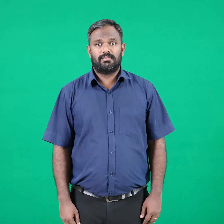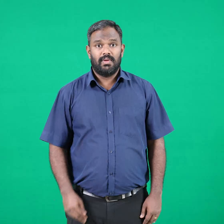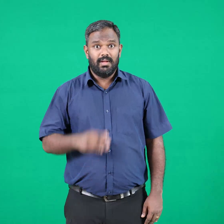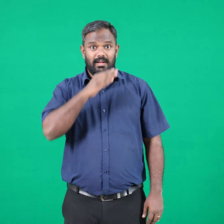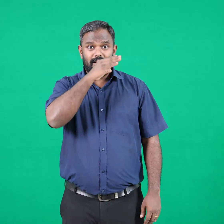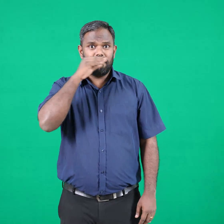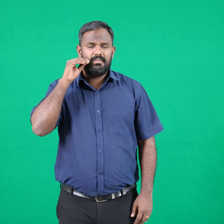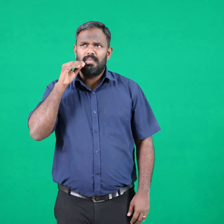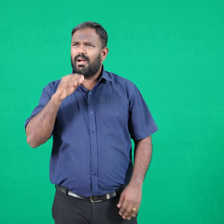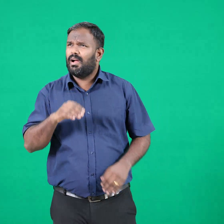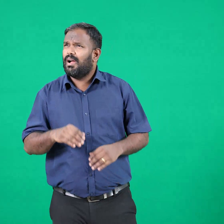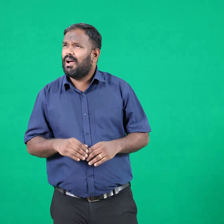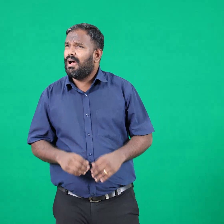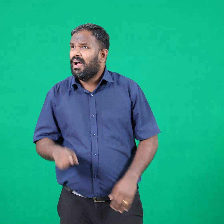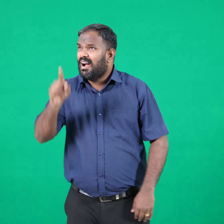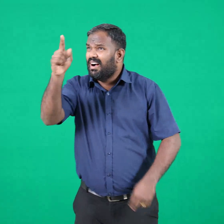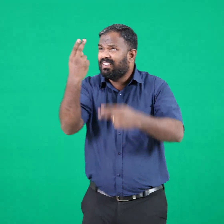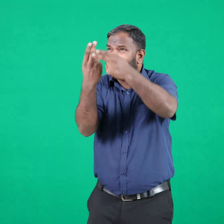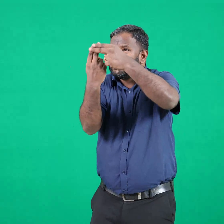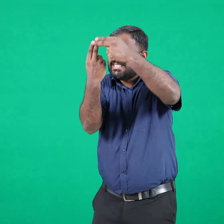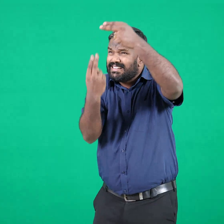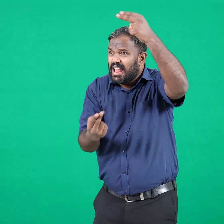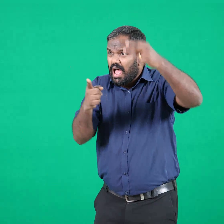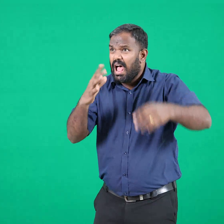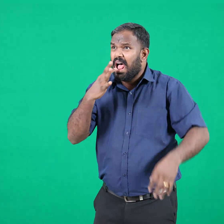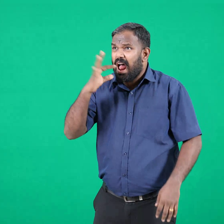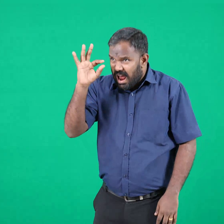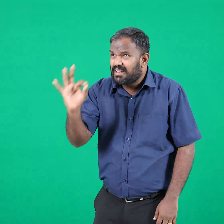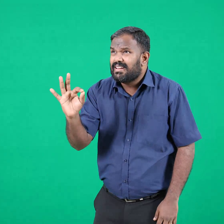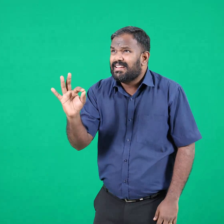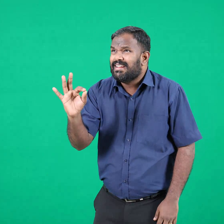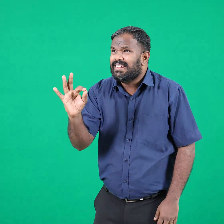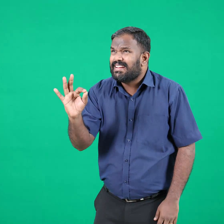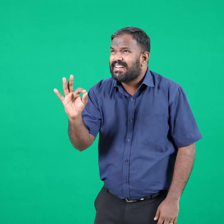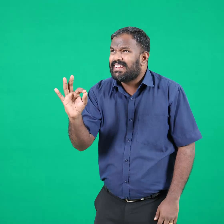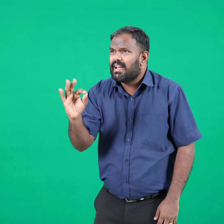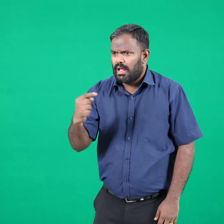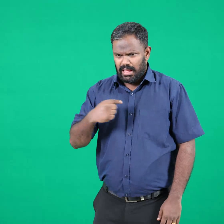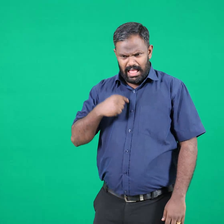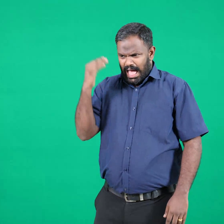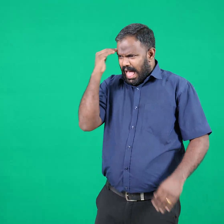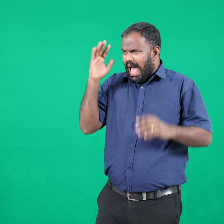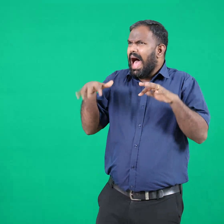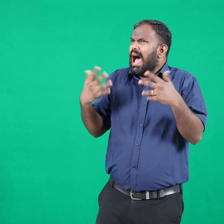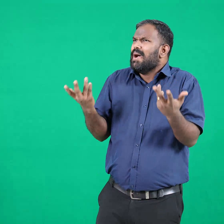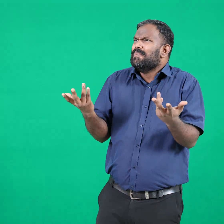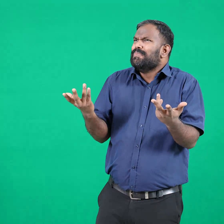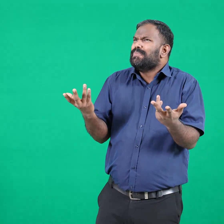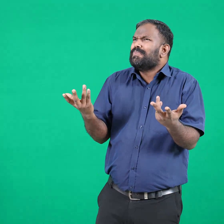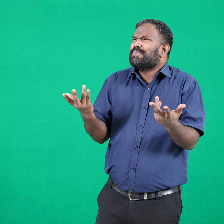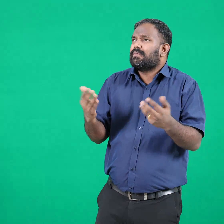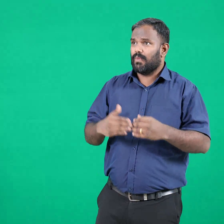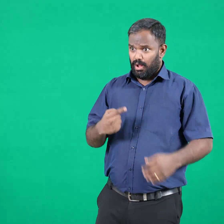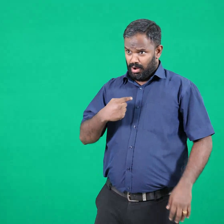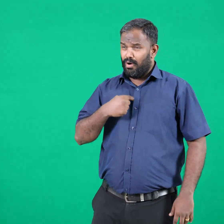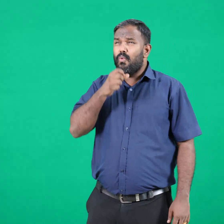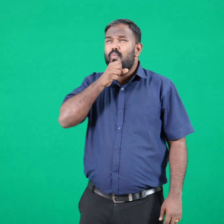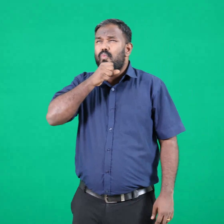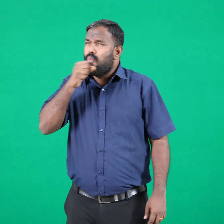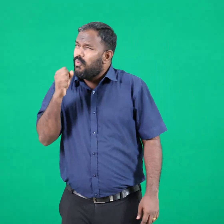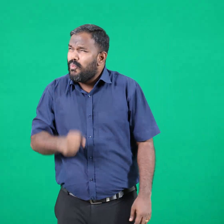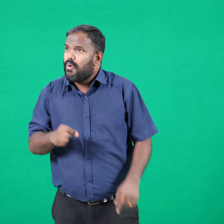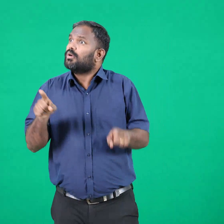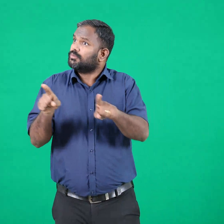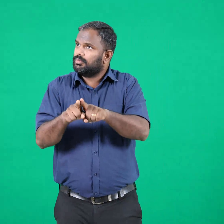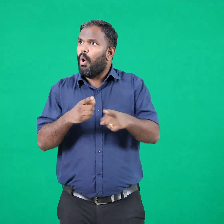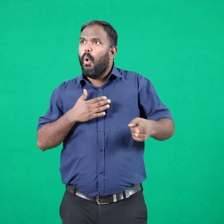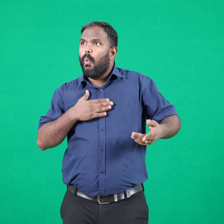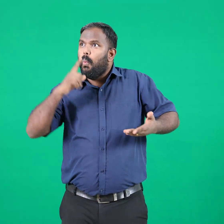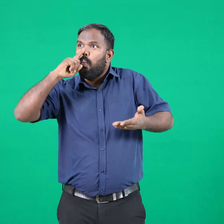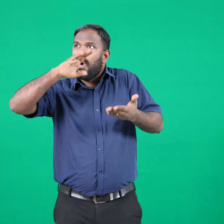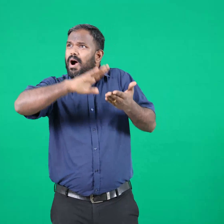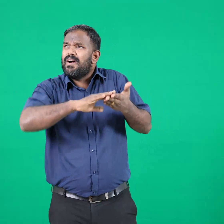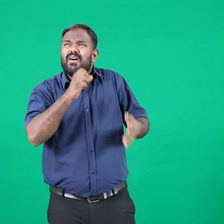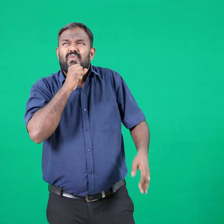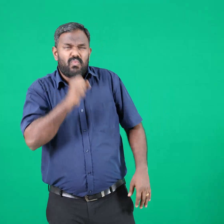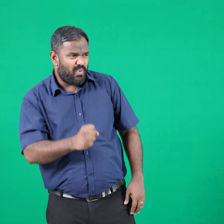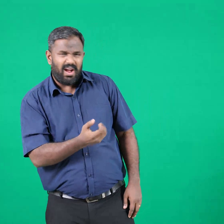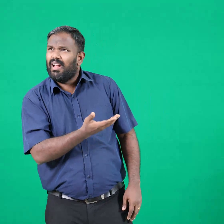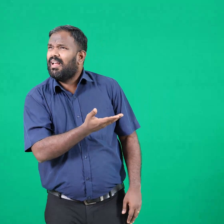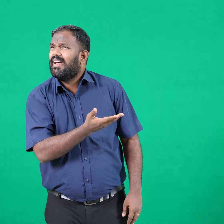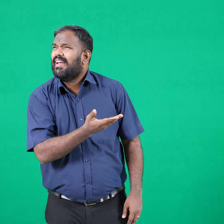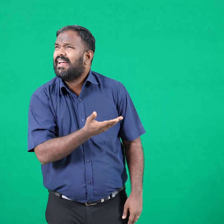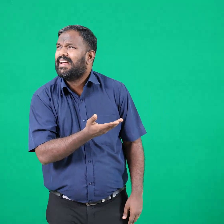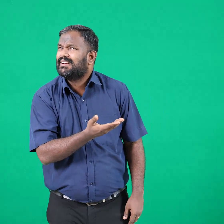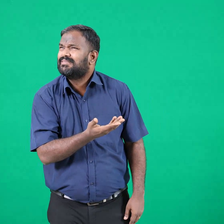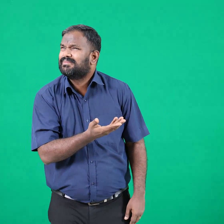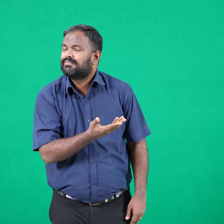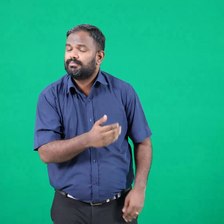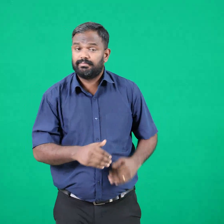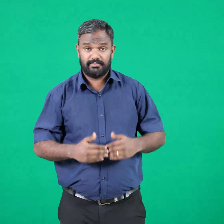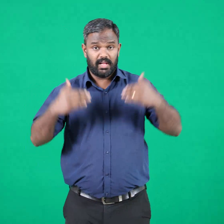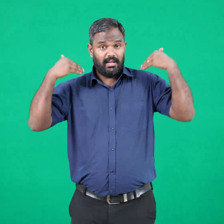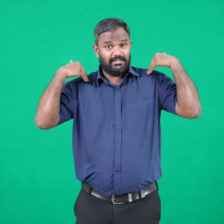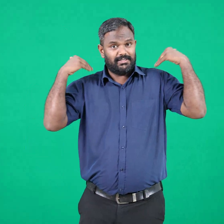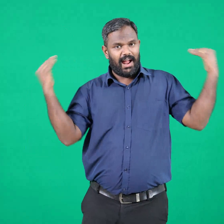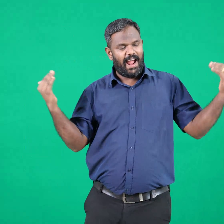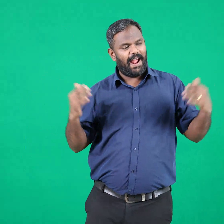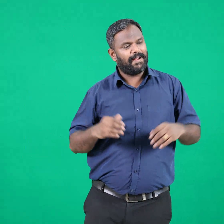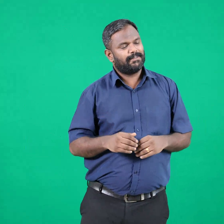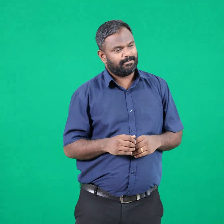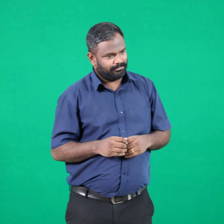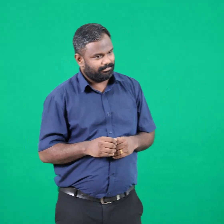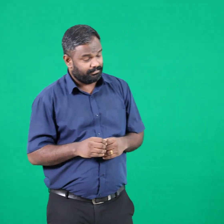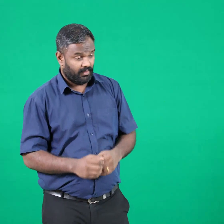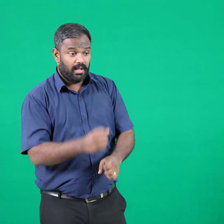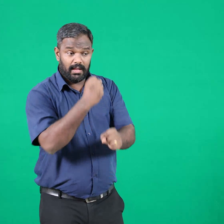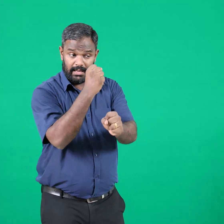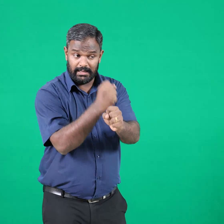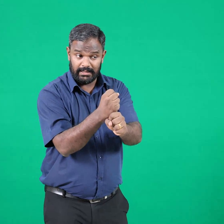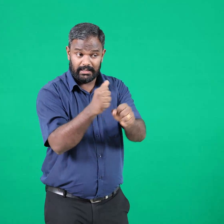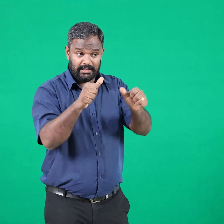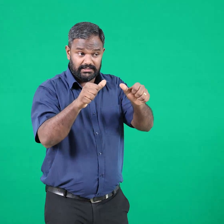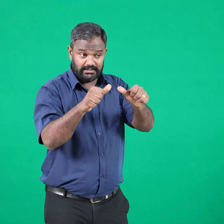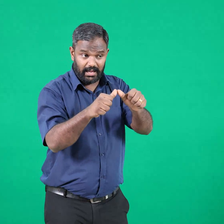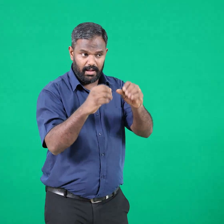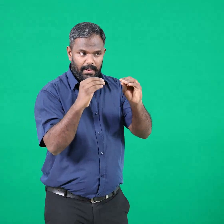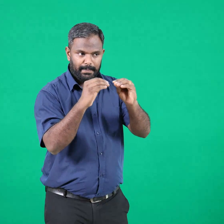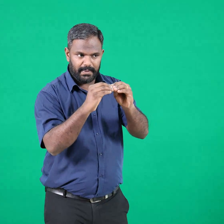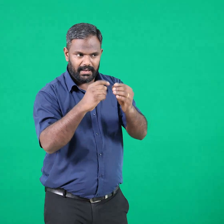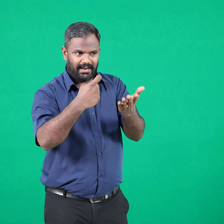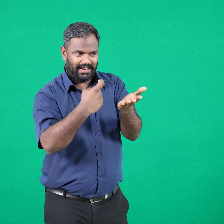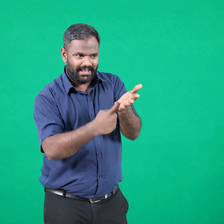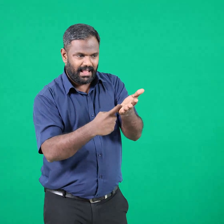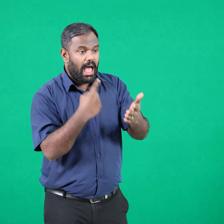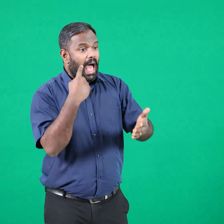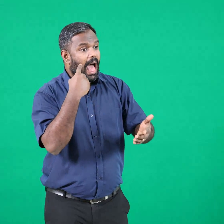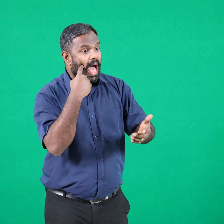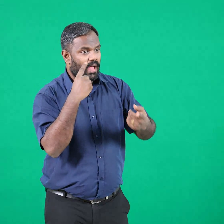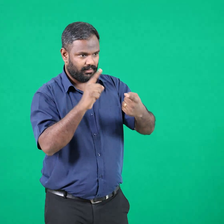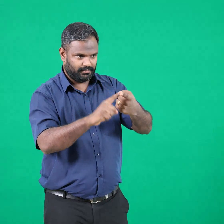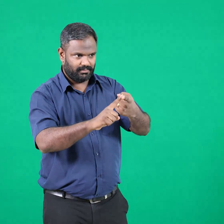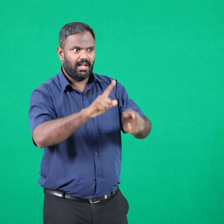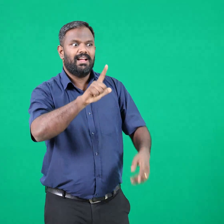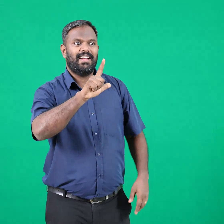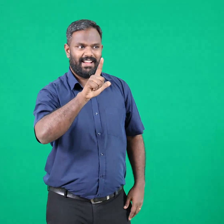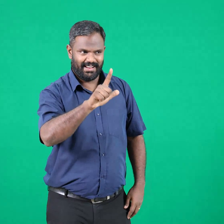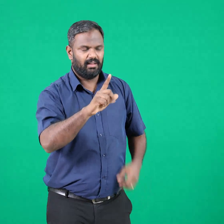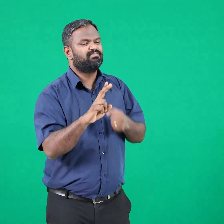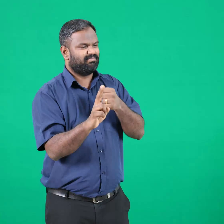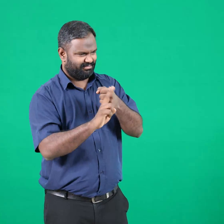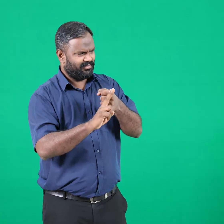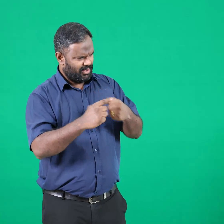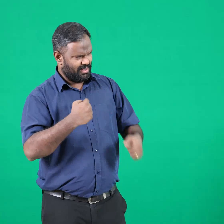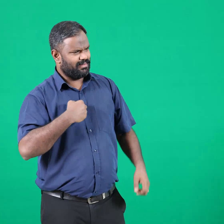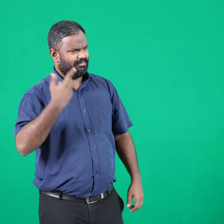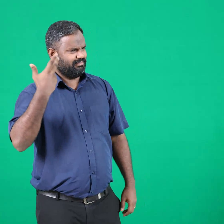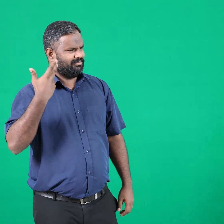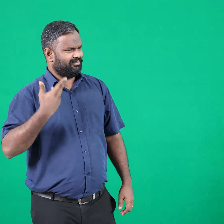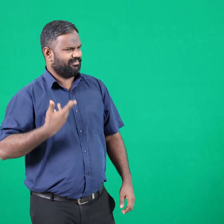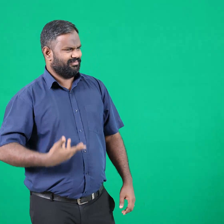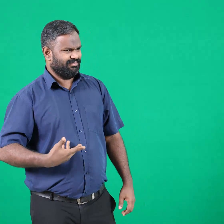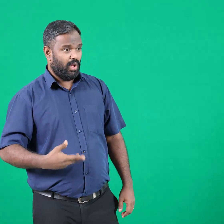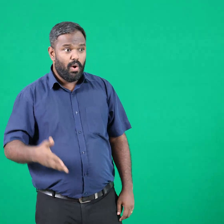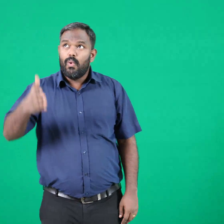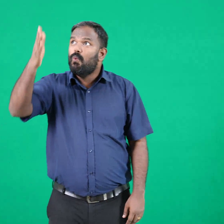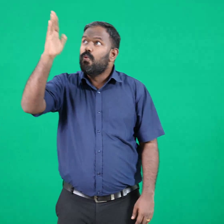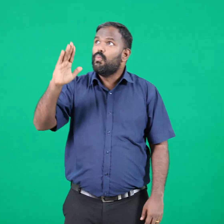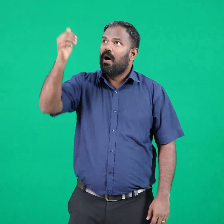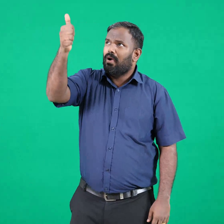"How can I be sure of this?" Zechariah asked the angel. " I am an old man, and my wife is well along in years." "I am Gabriel," replied the angel.